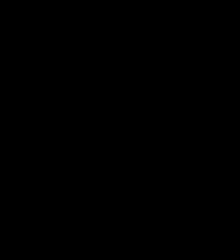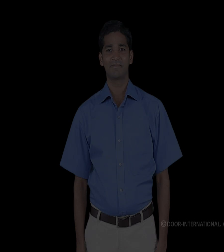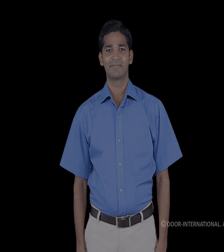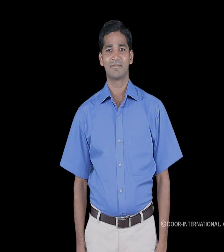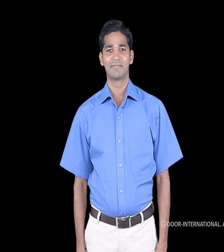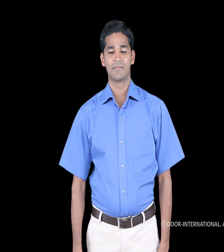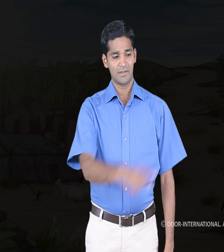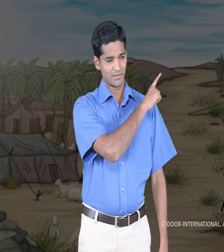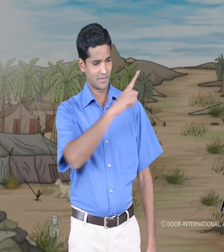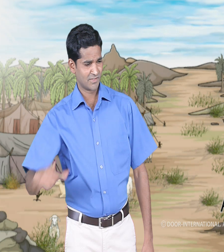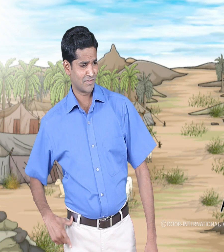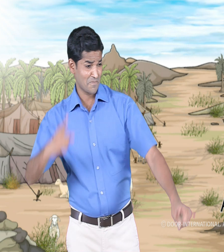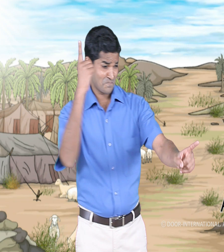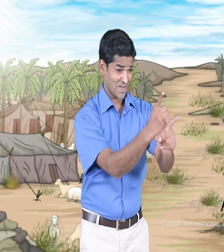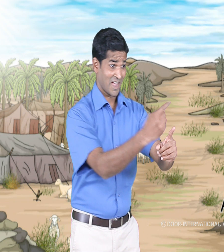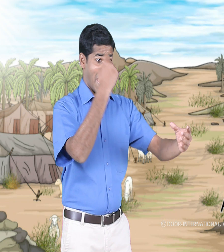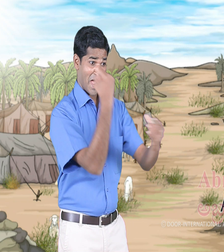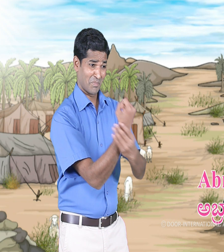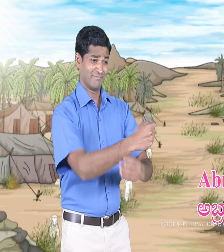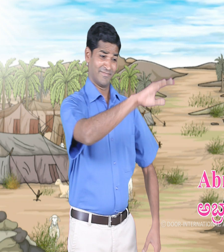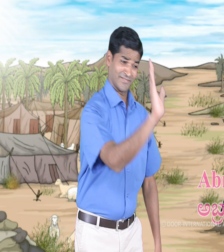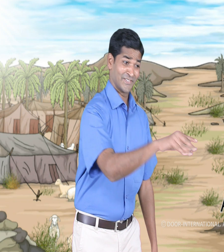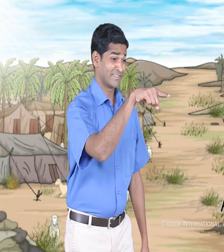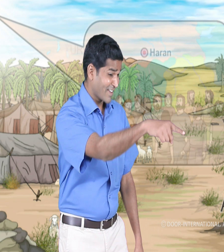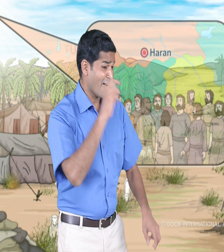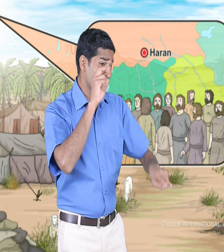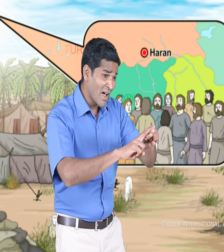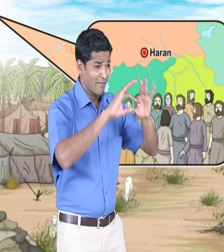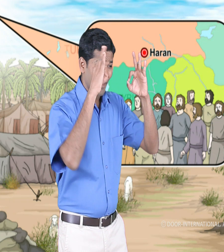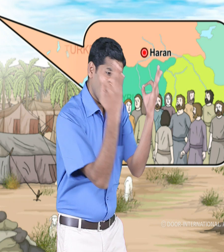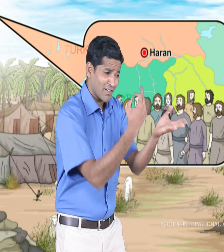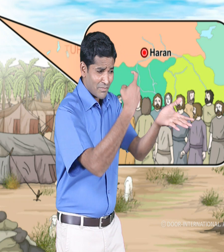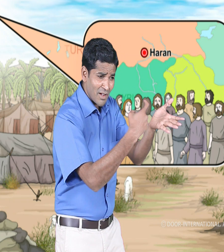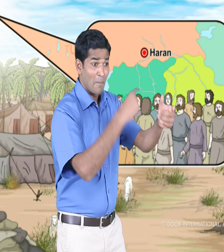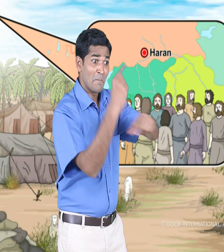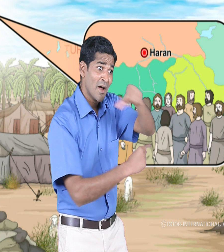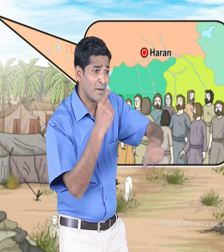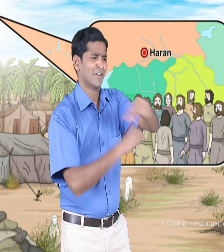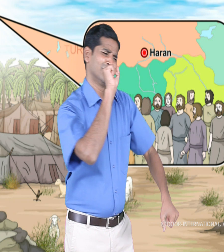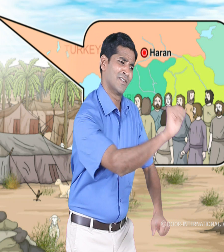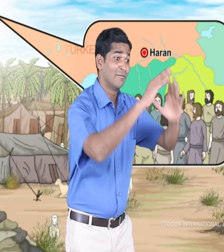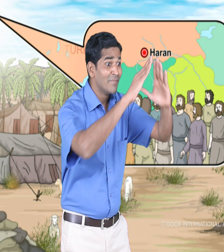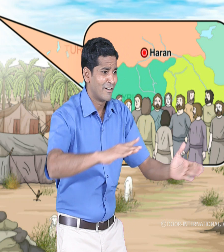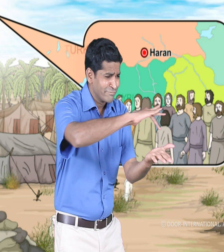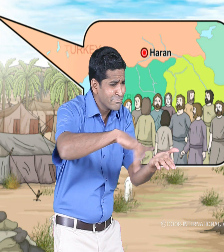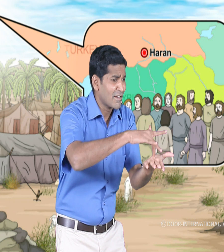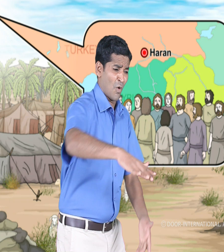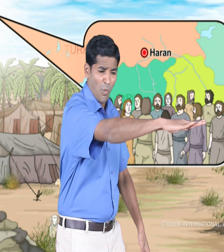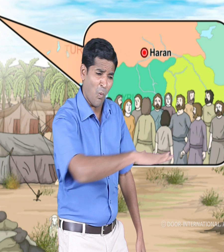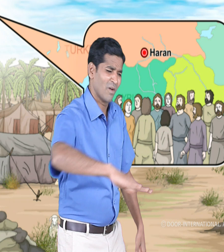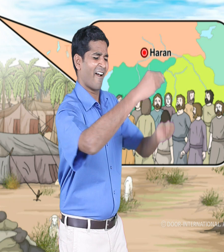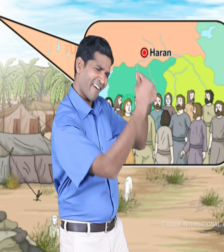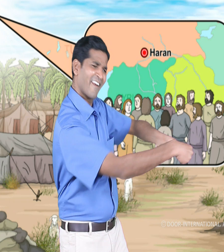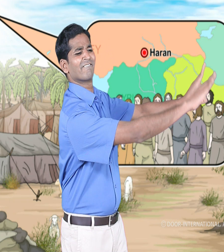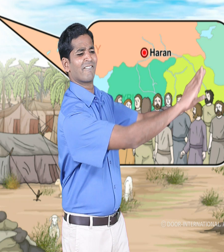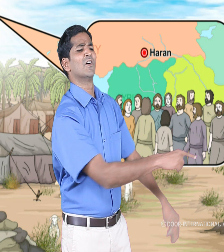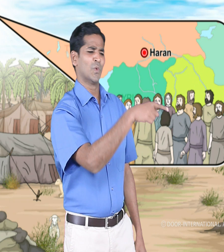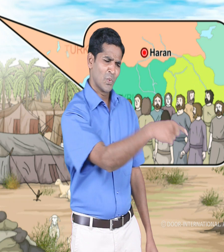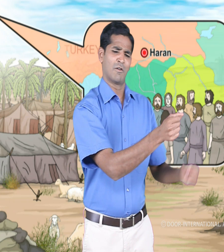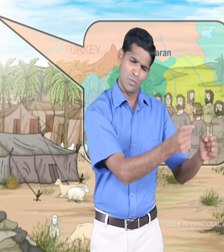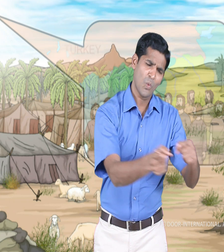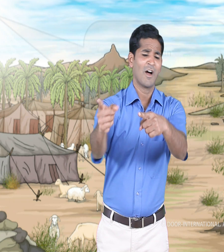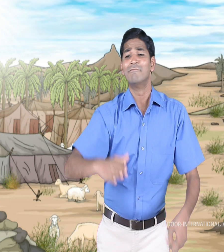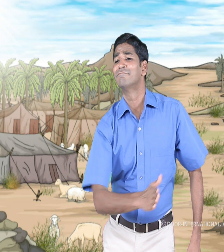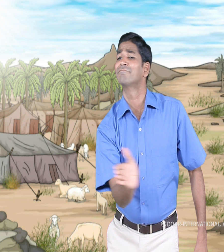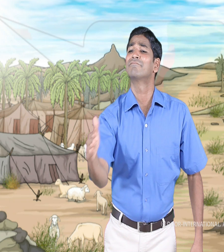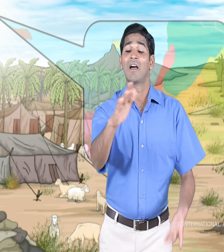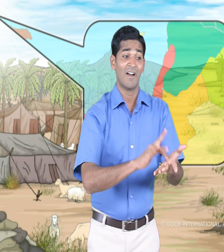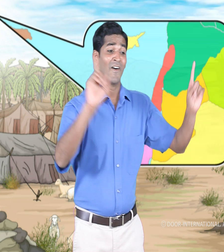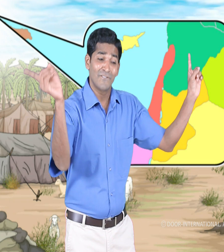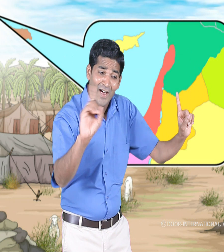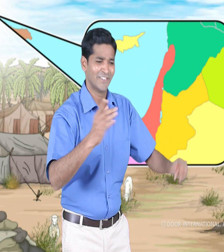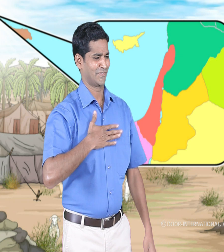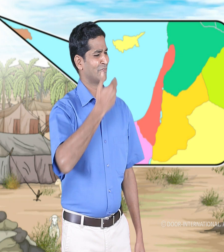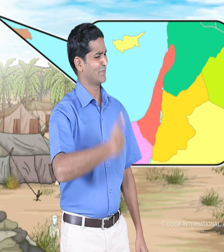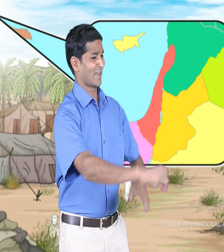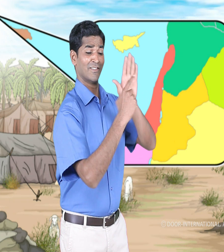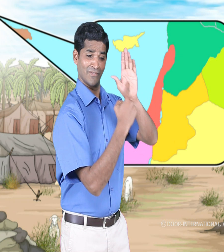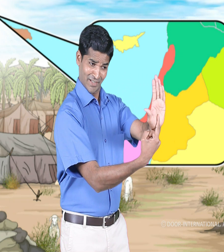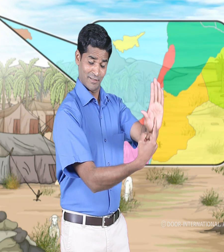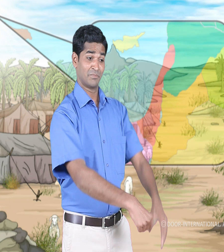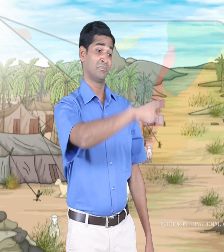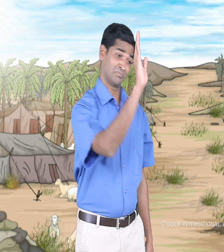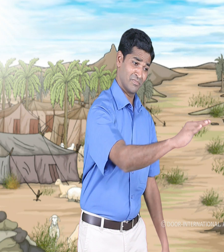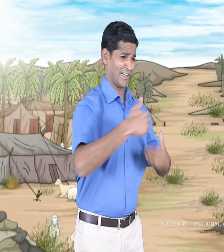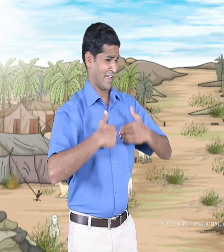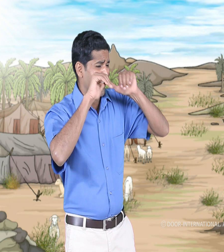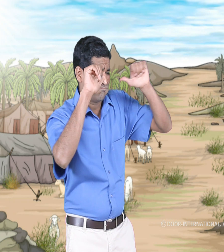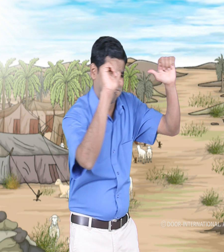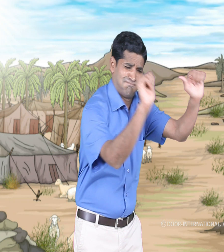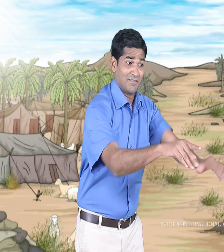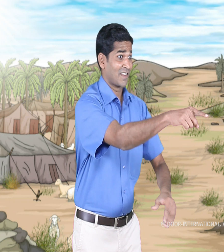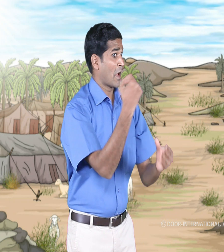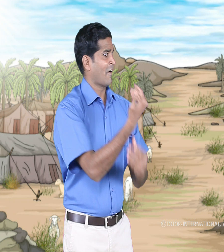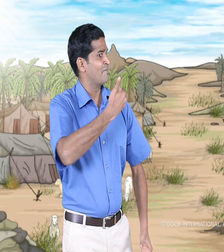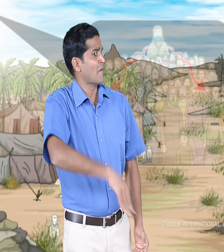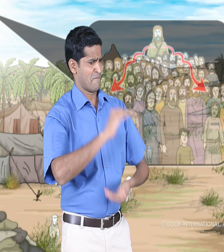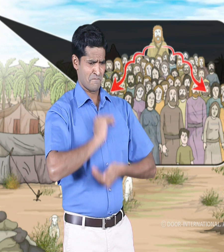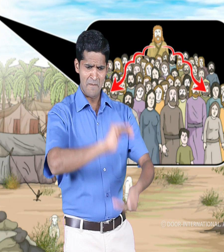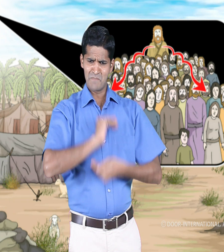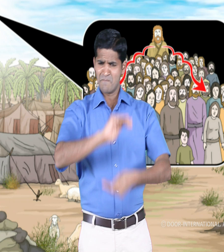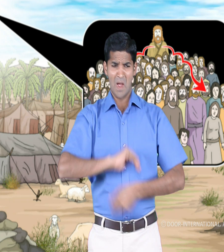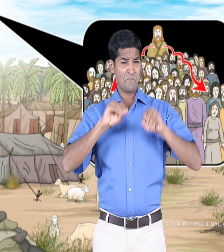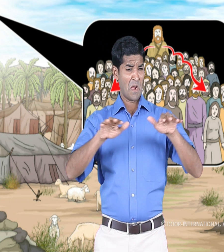Then the LORD said to Abram, “Leave your country, your kindred, and your father’s household, and go to the land I will show you.